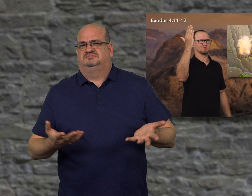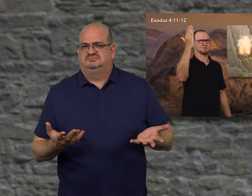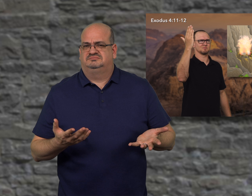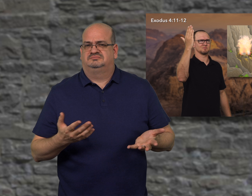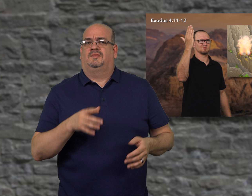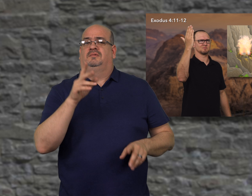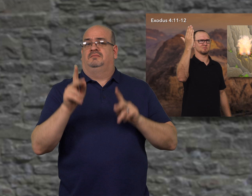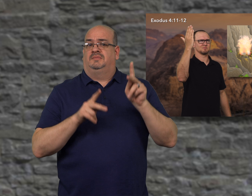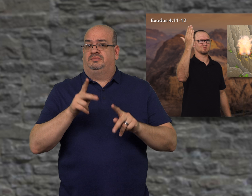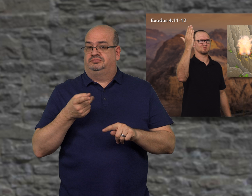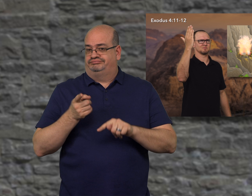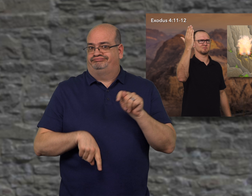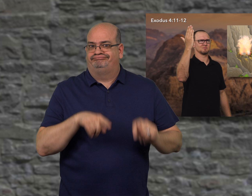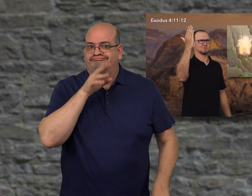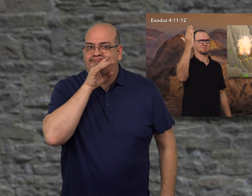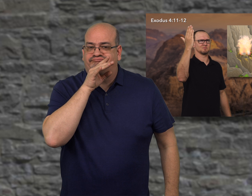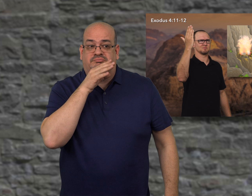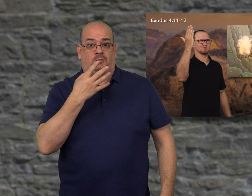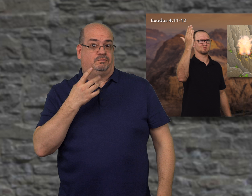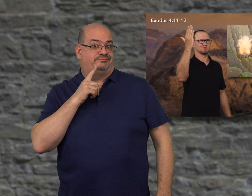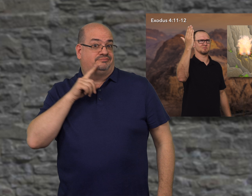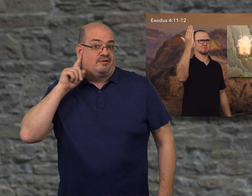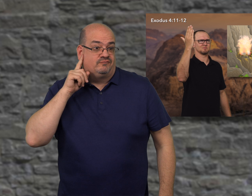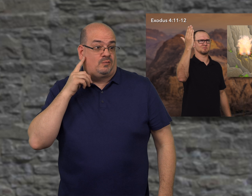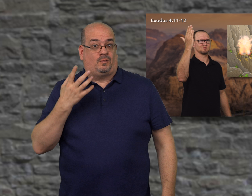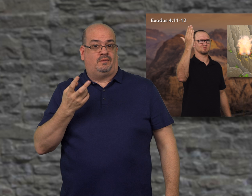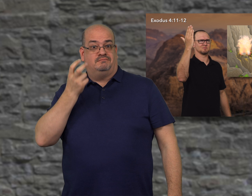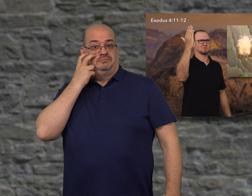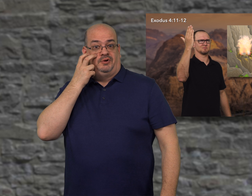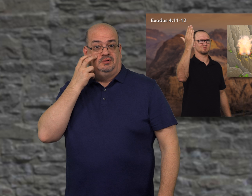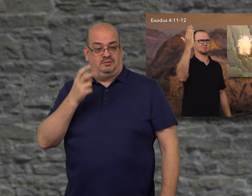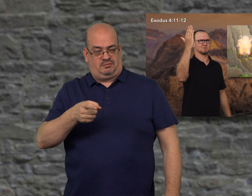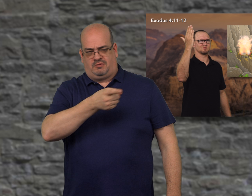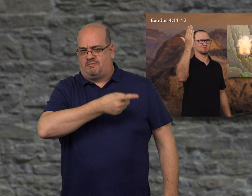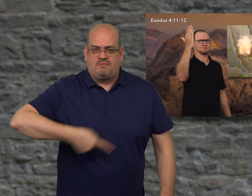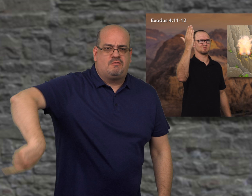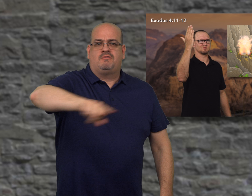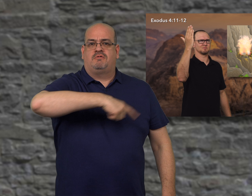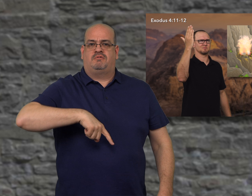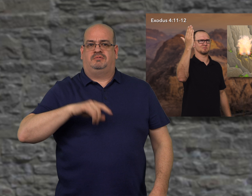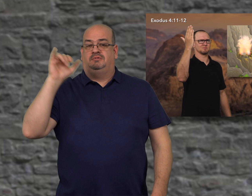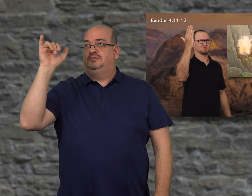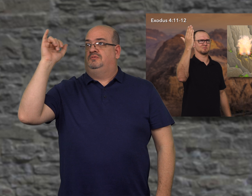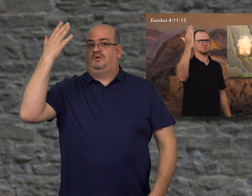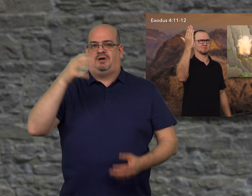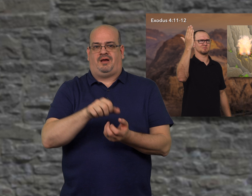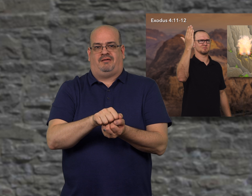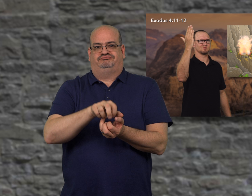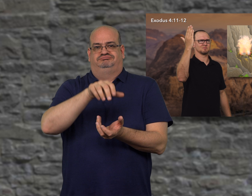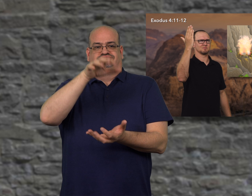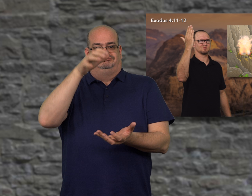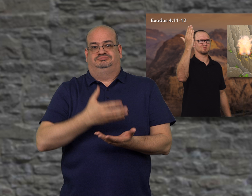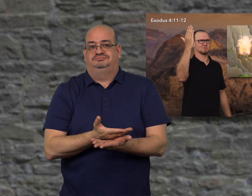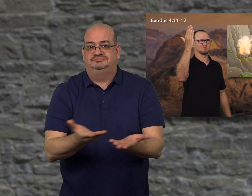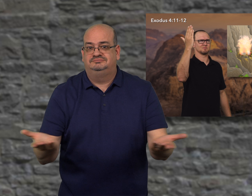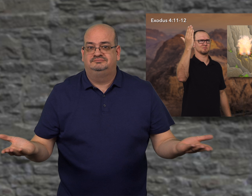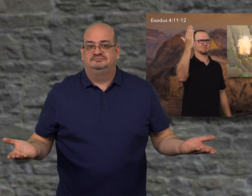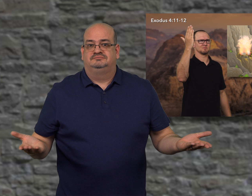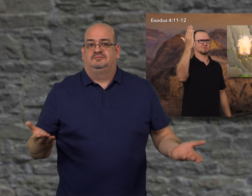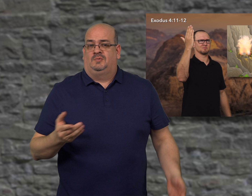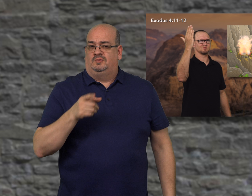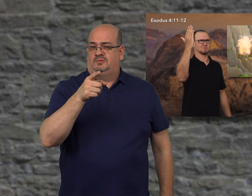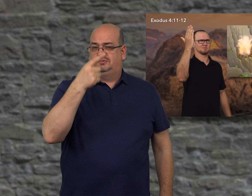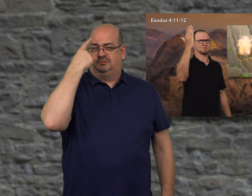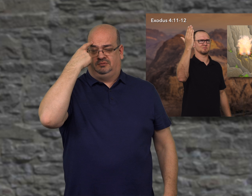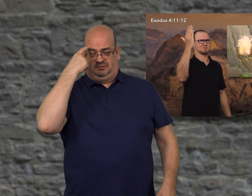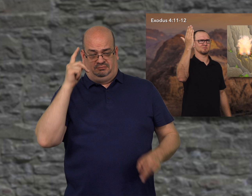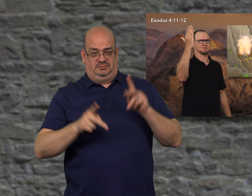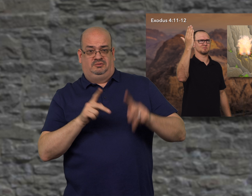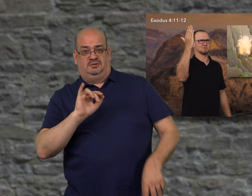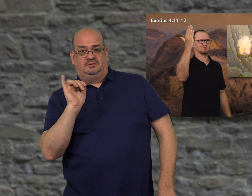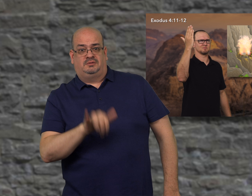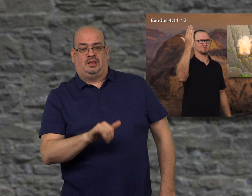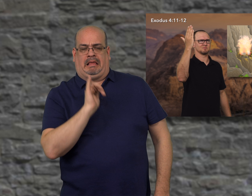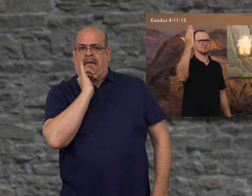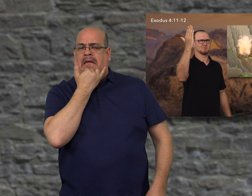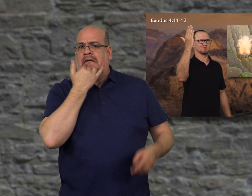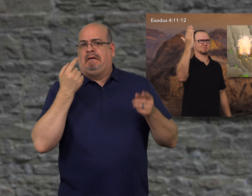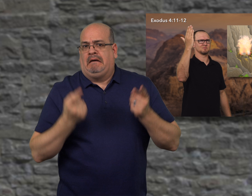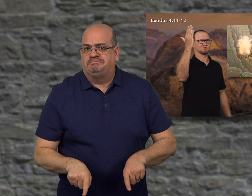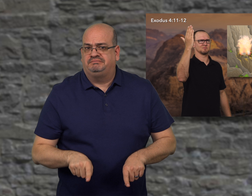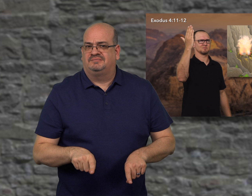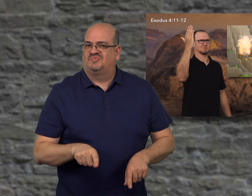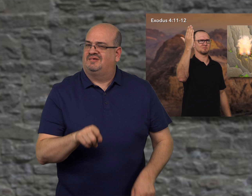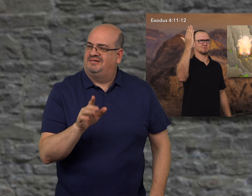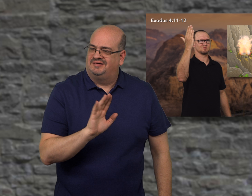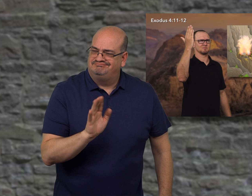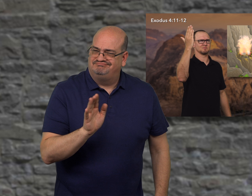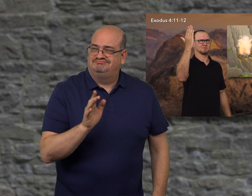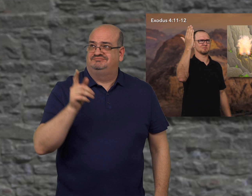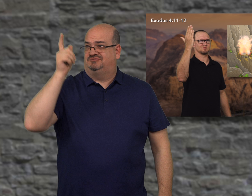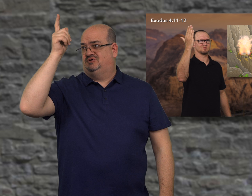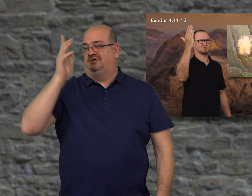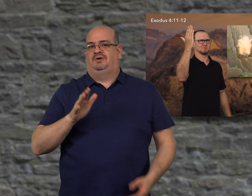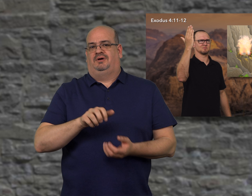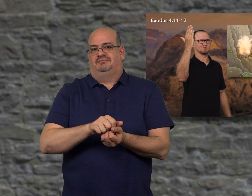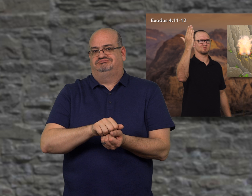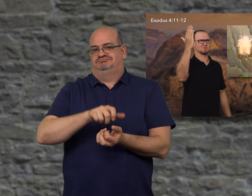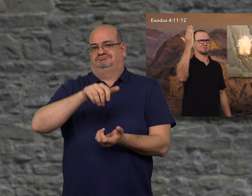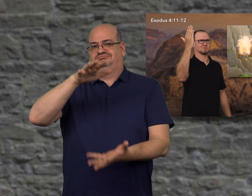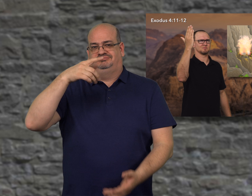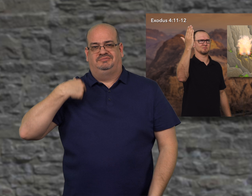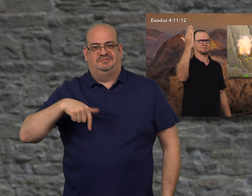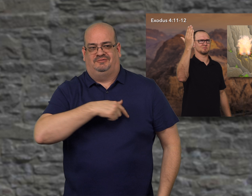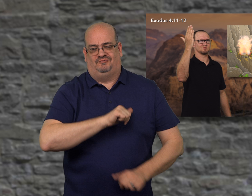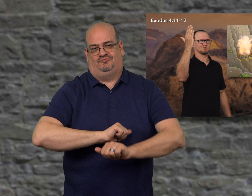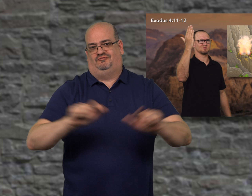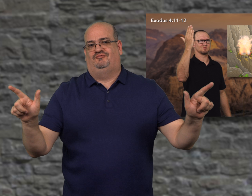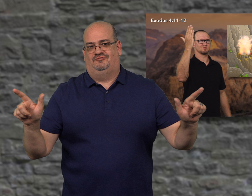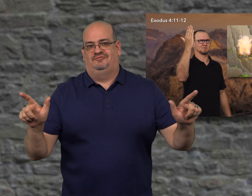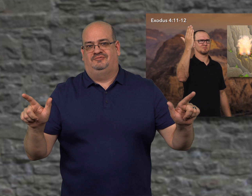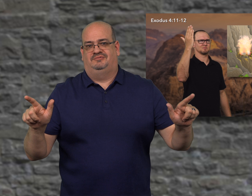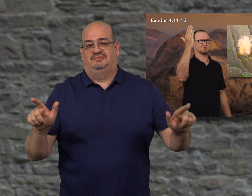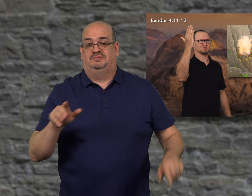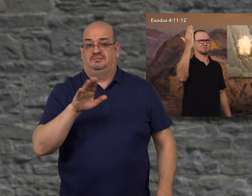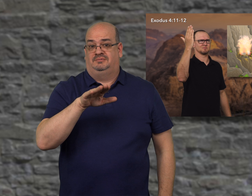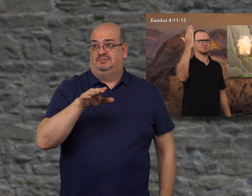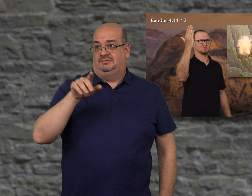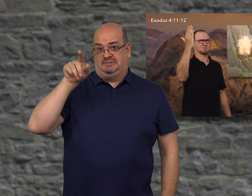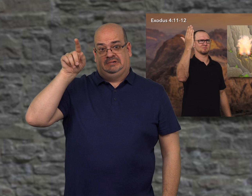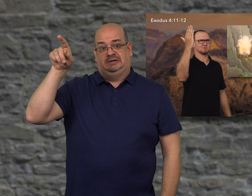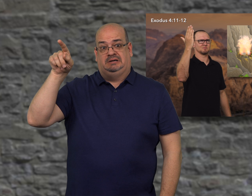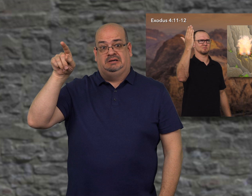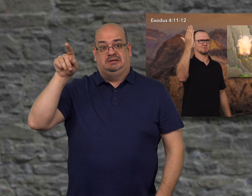Is it not I, the LORD? Now go!